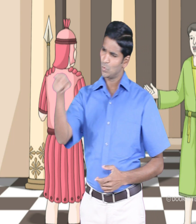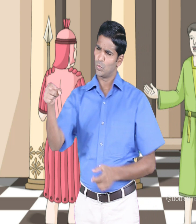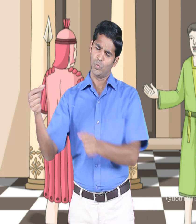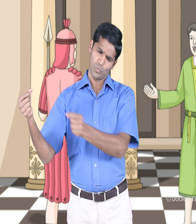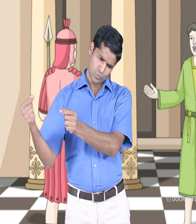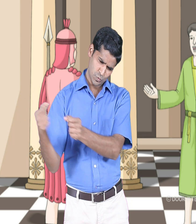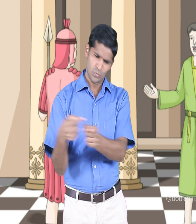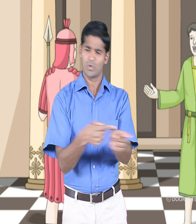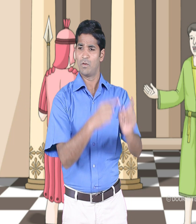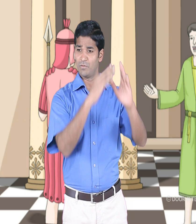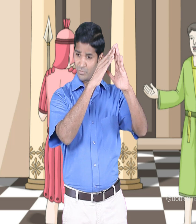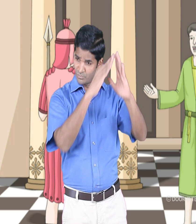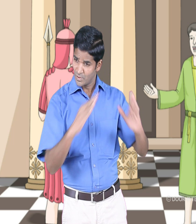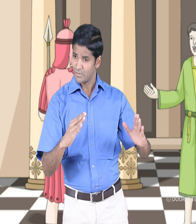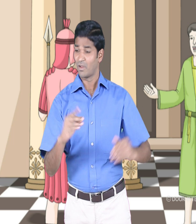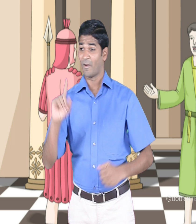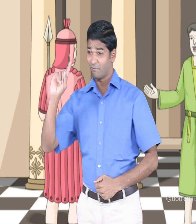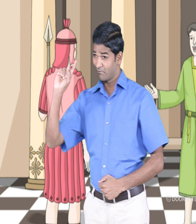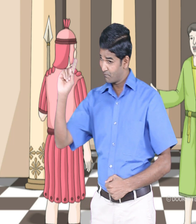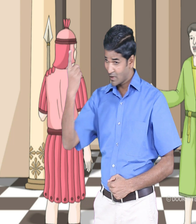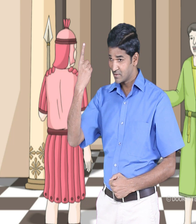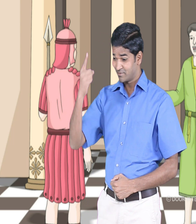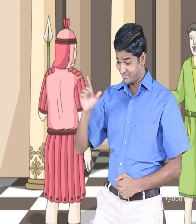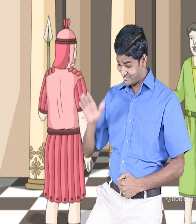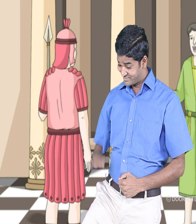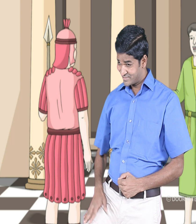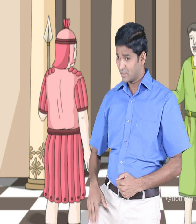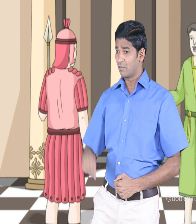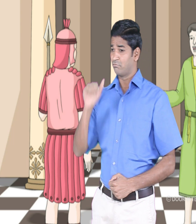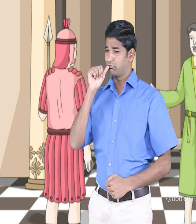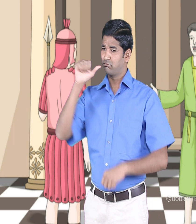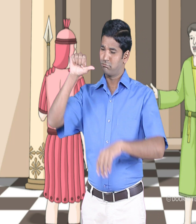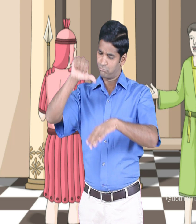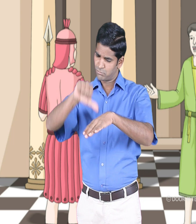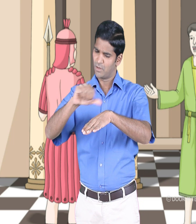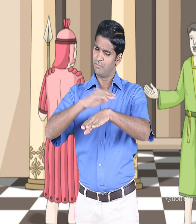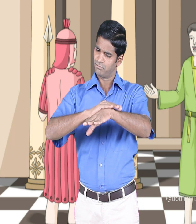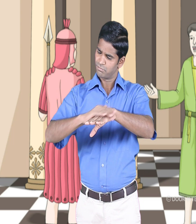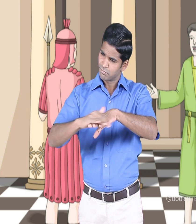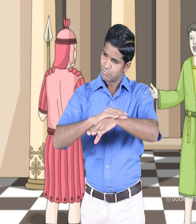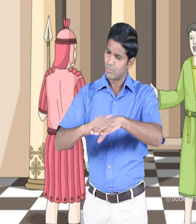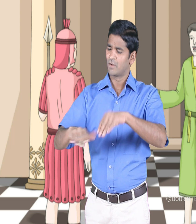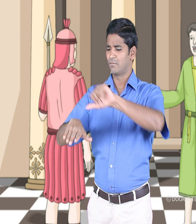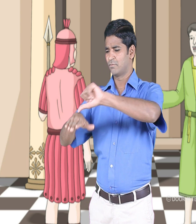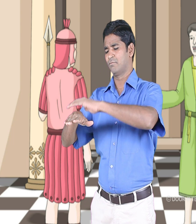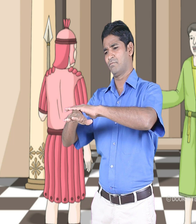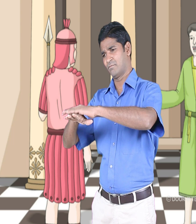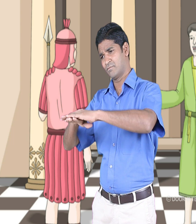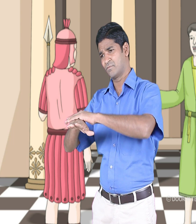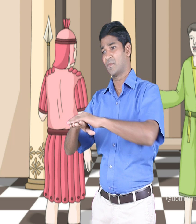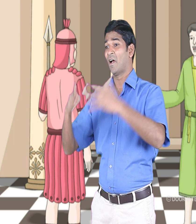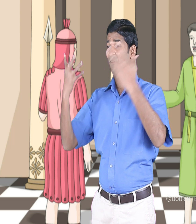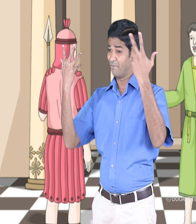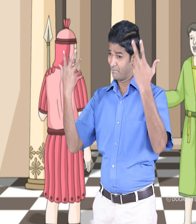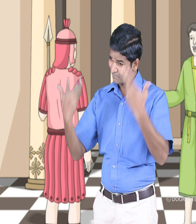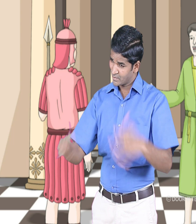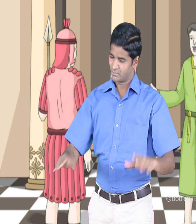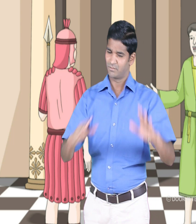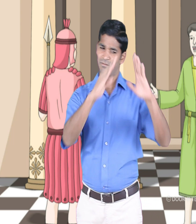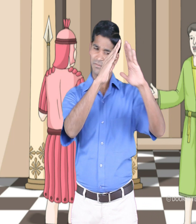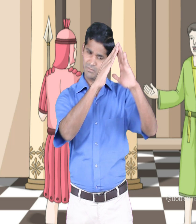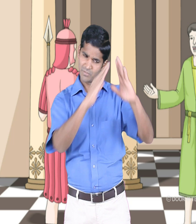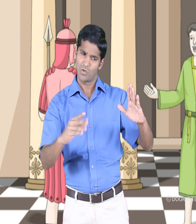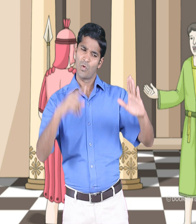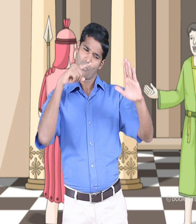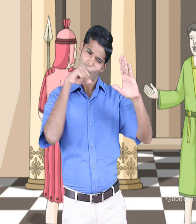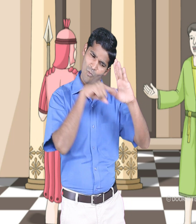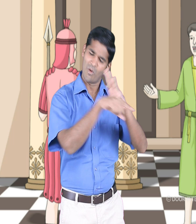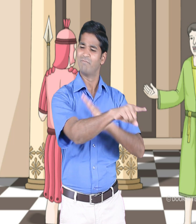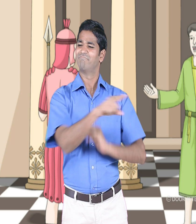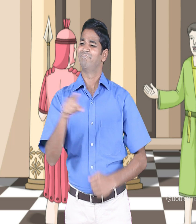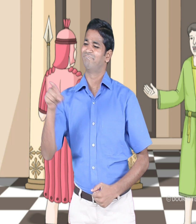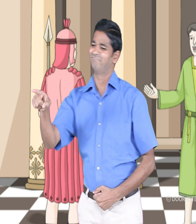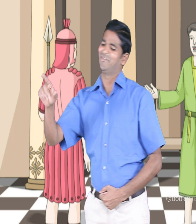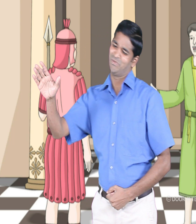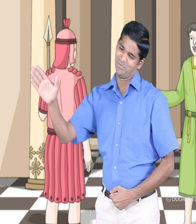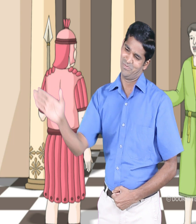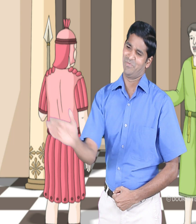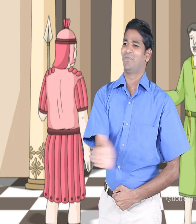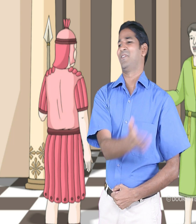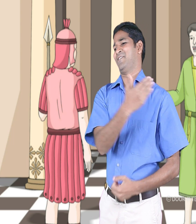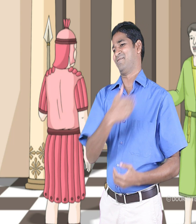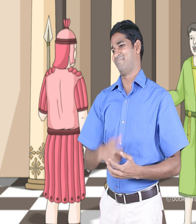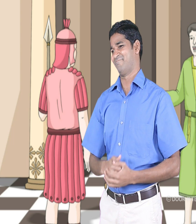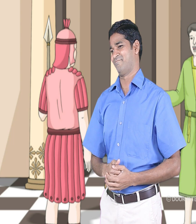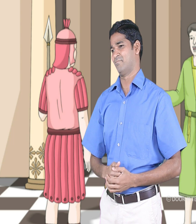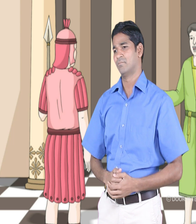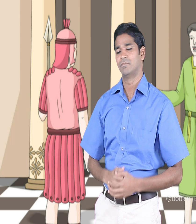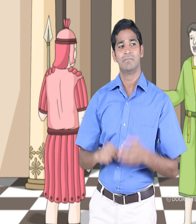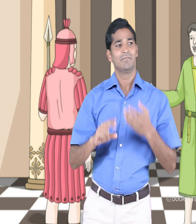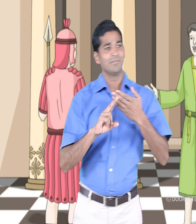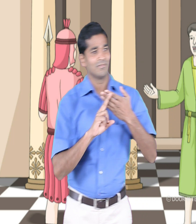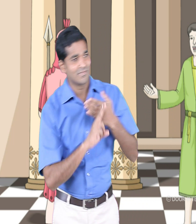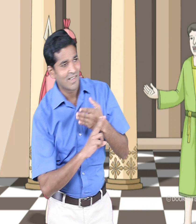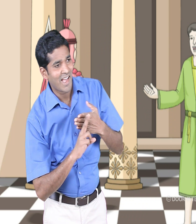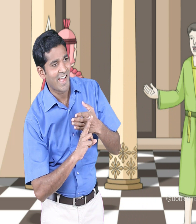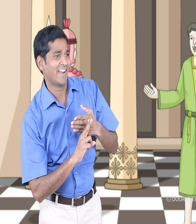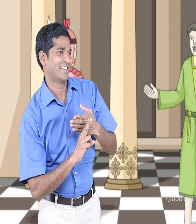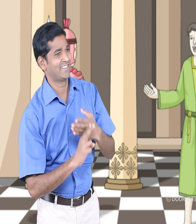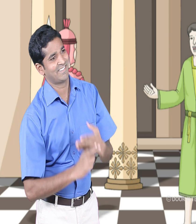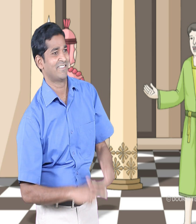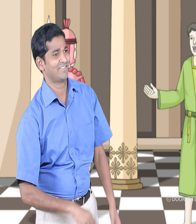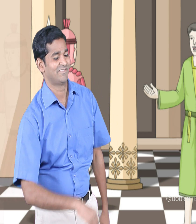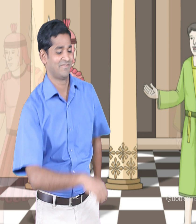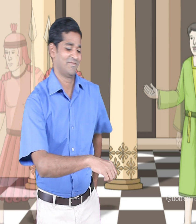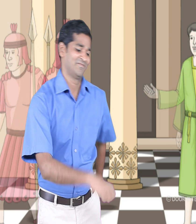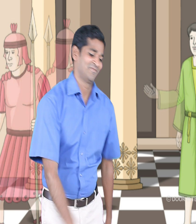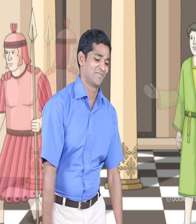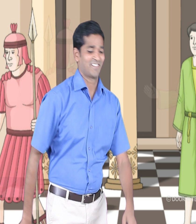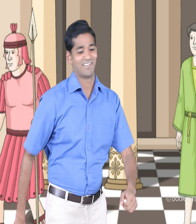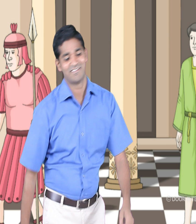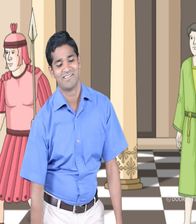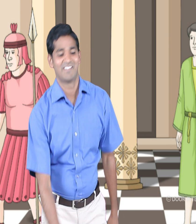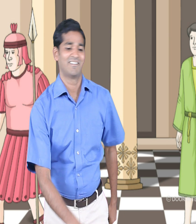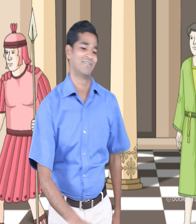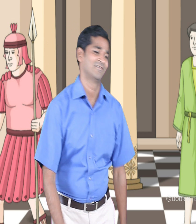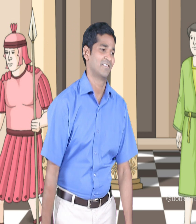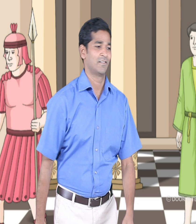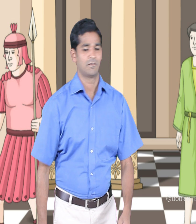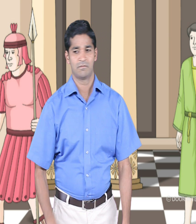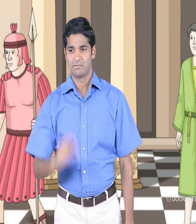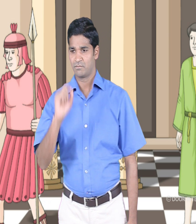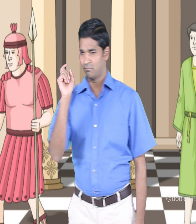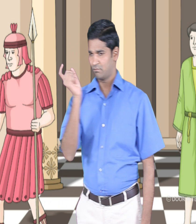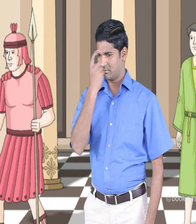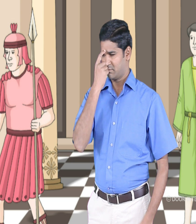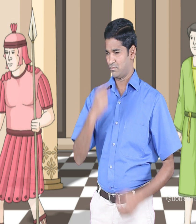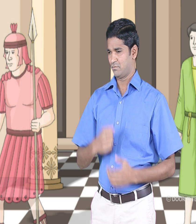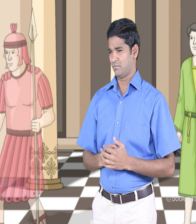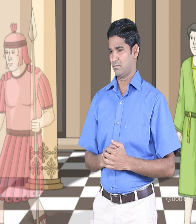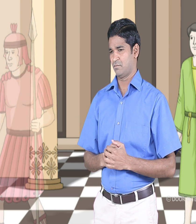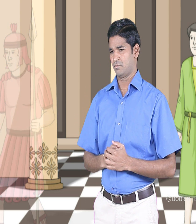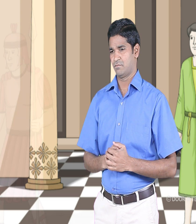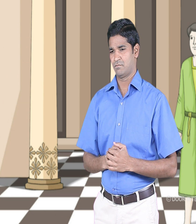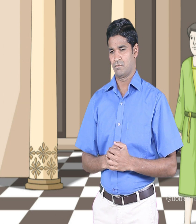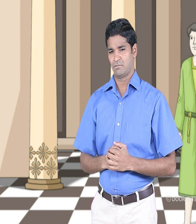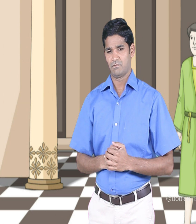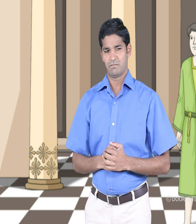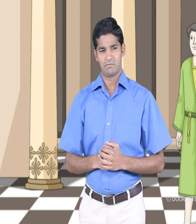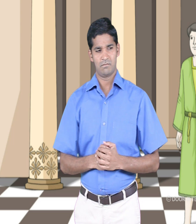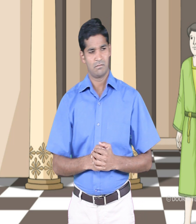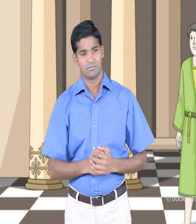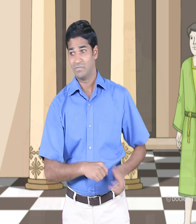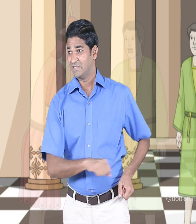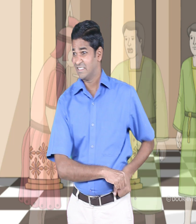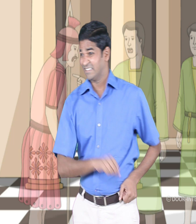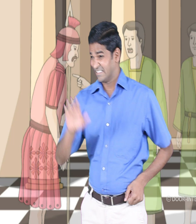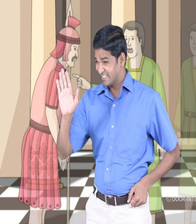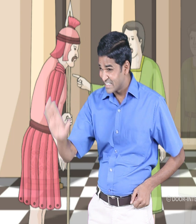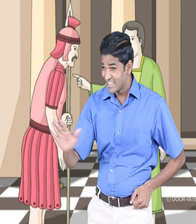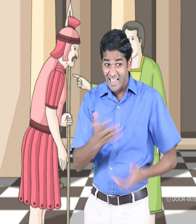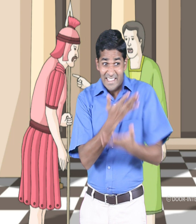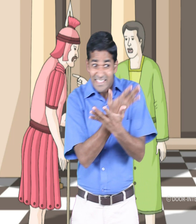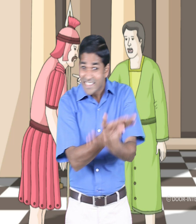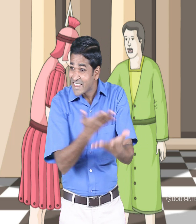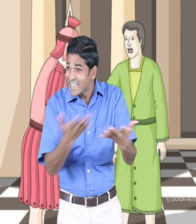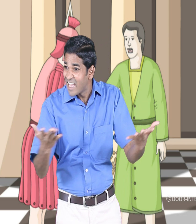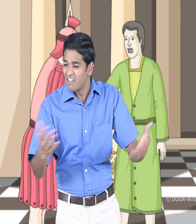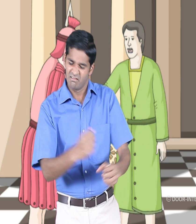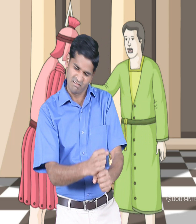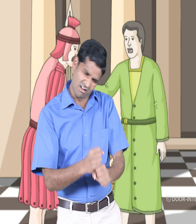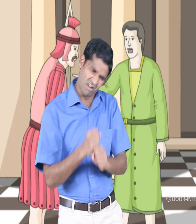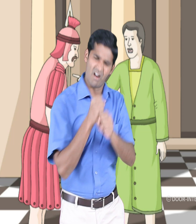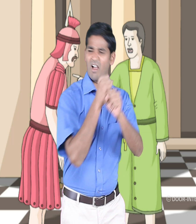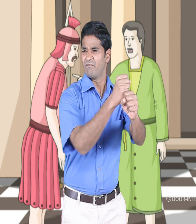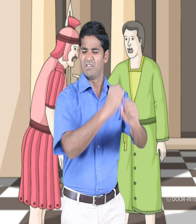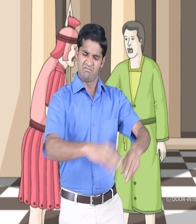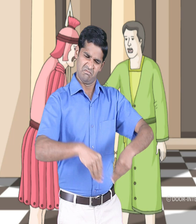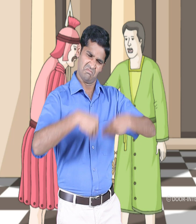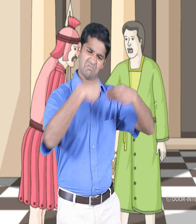Then he said to Uriah, “Go down to your house and wash your feet.”